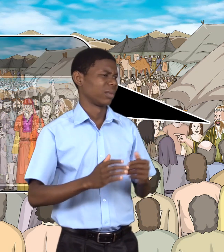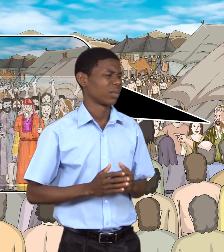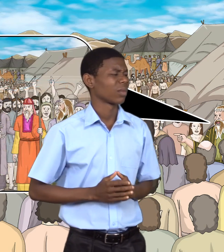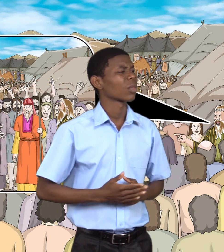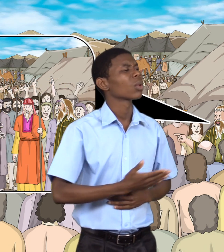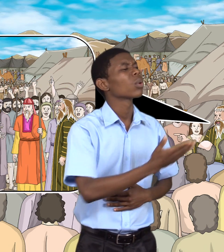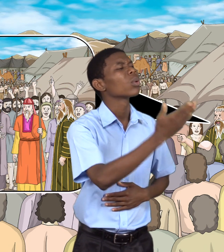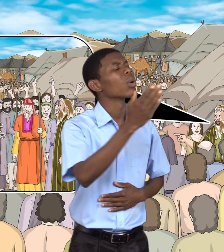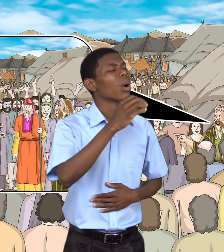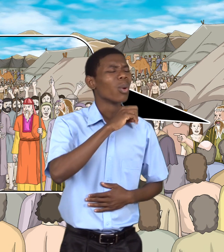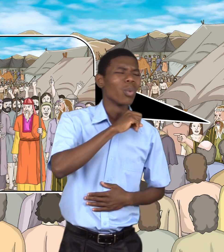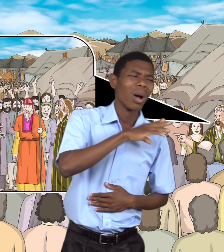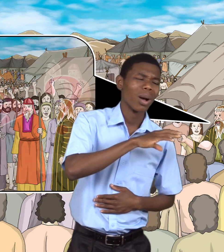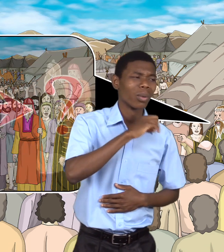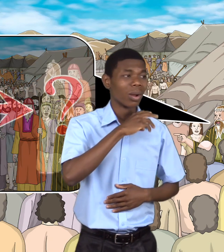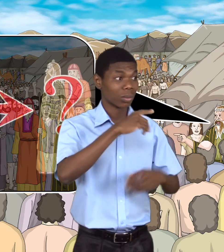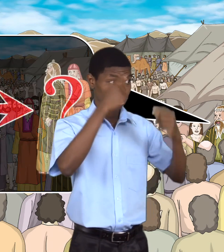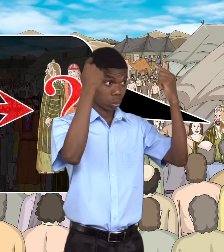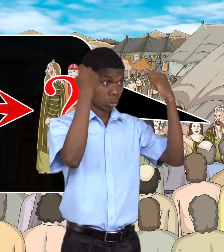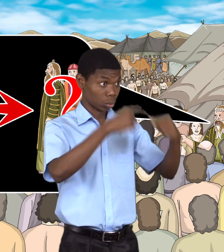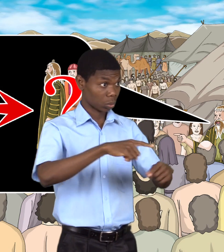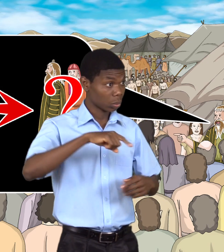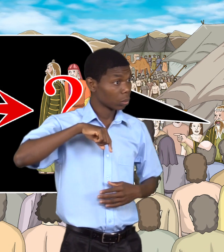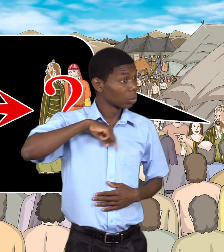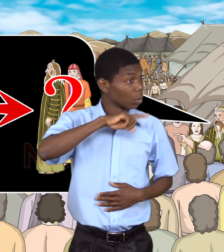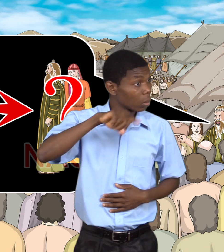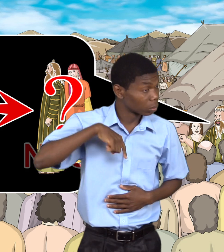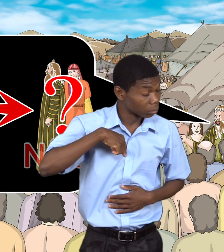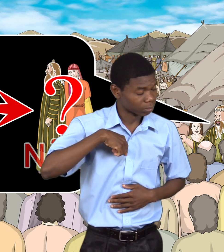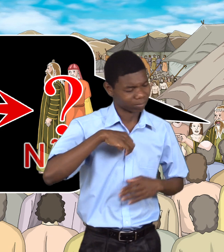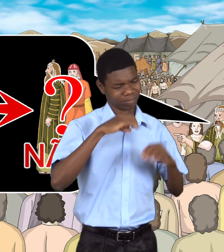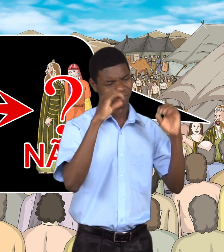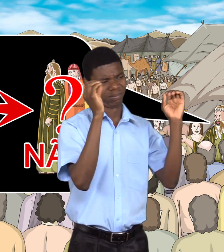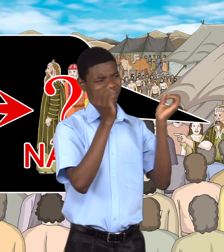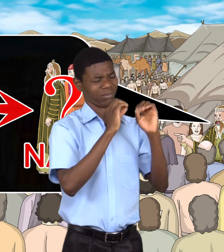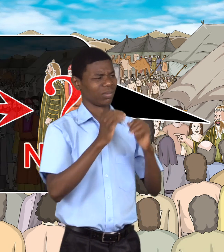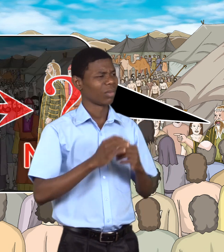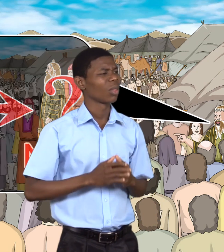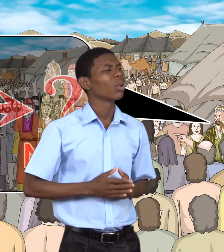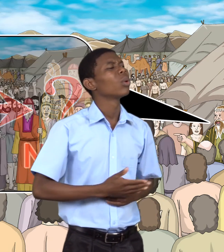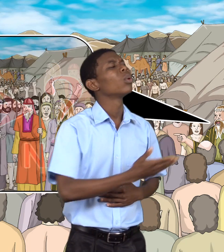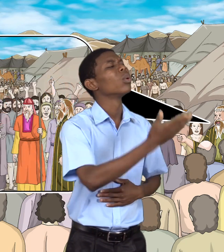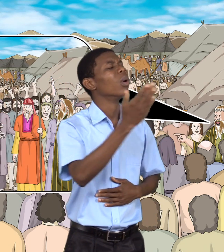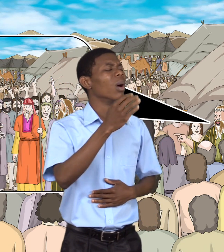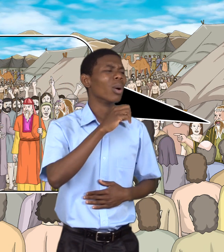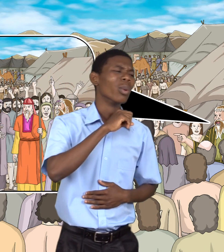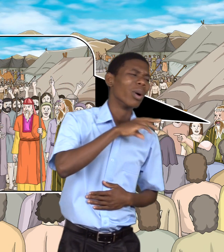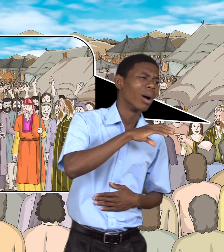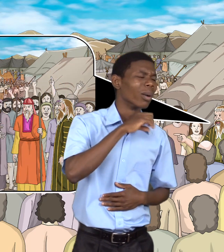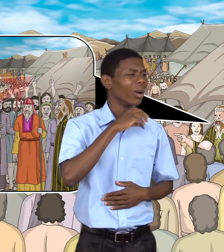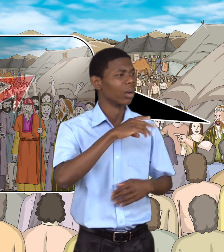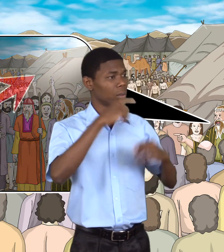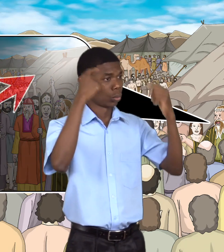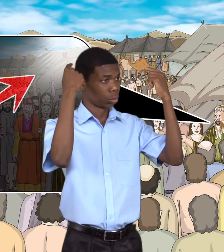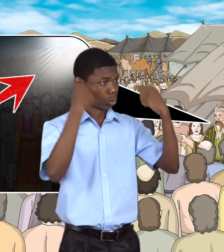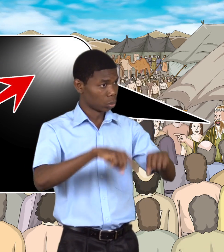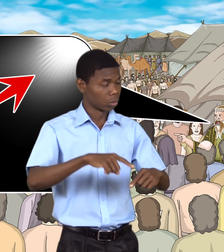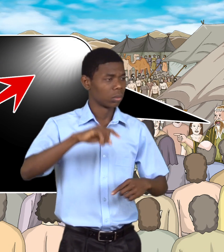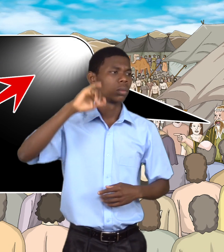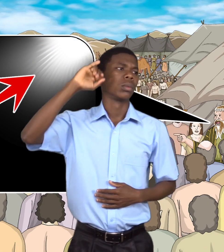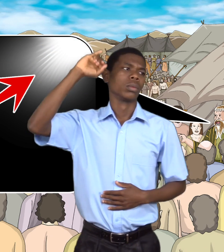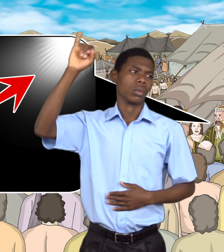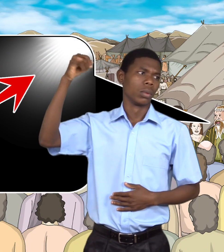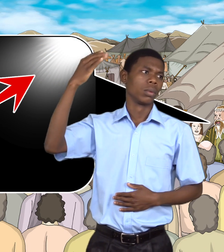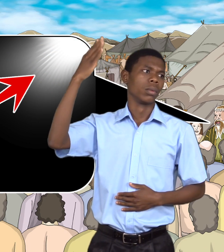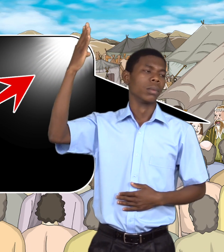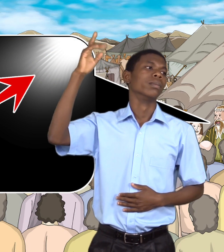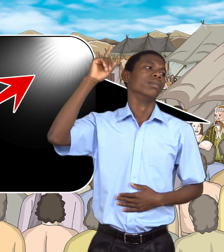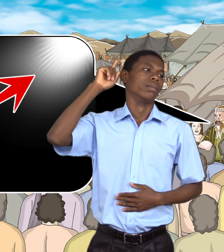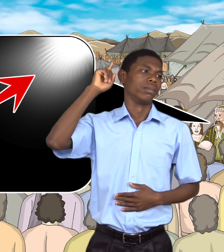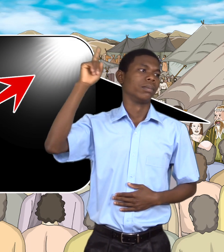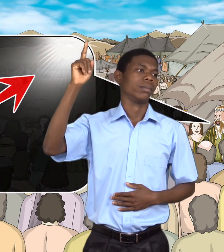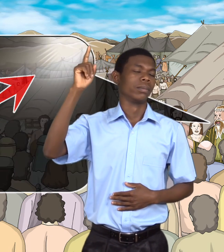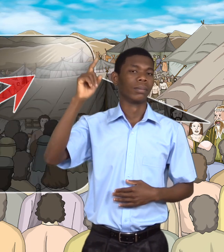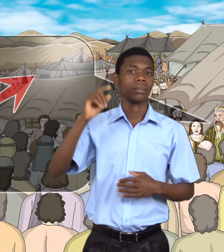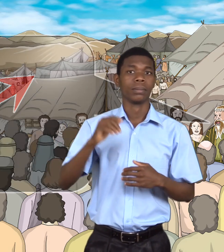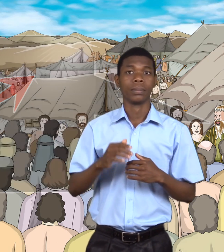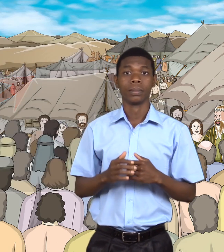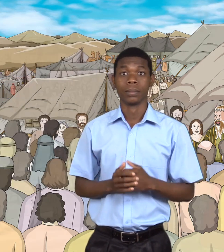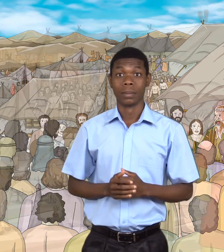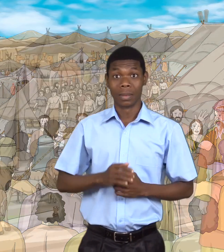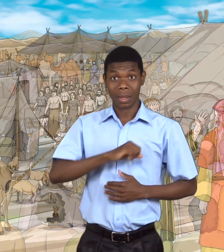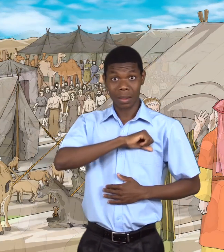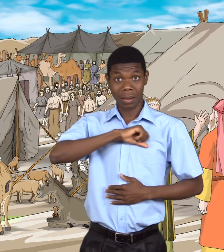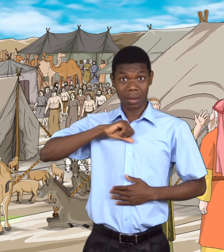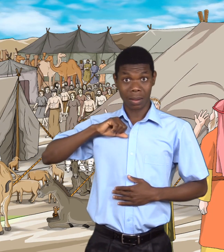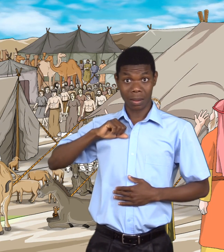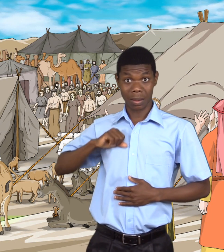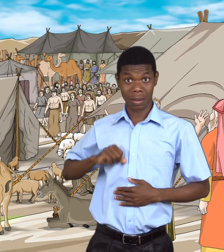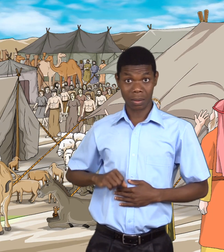Who are we? Your grumblings are not against us but against the LORD.”